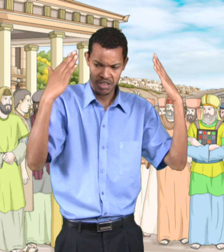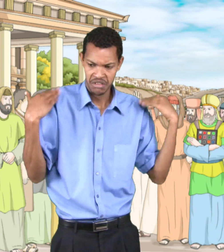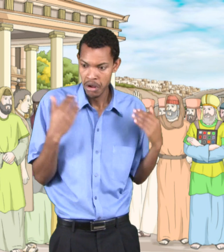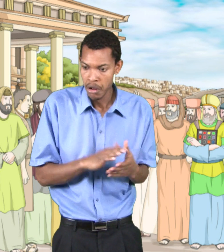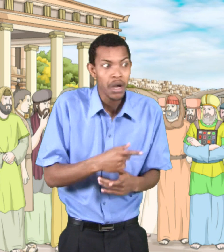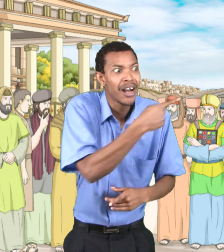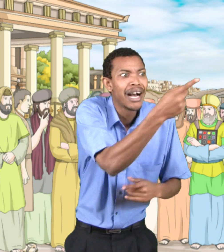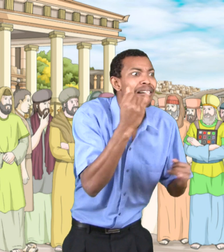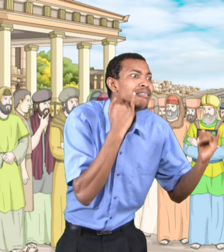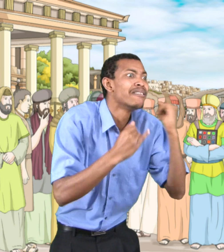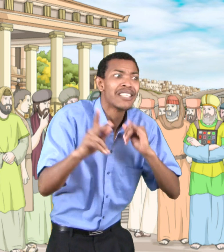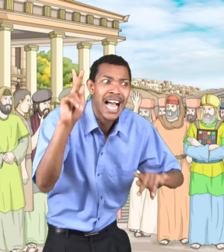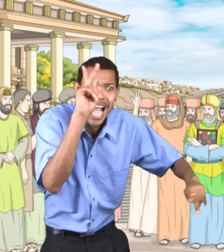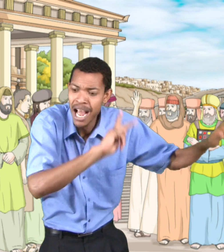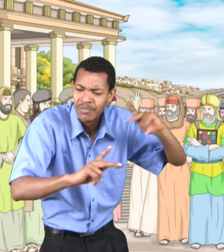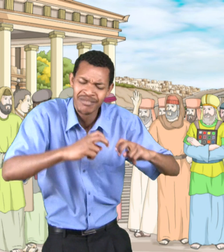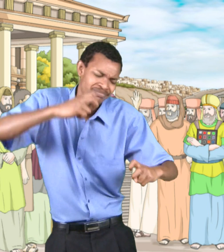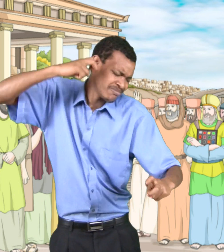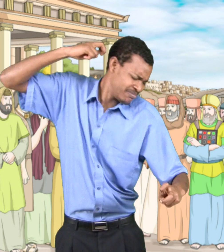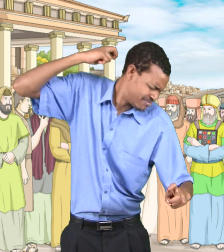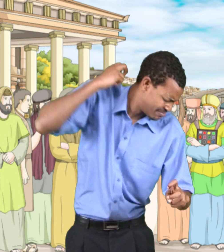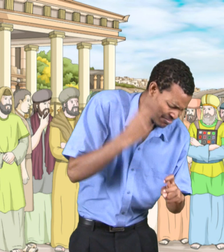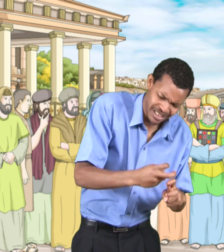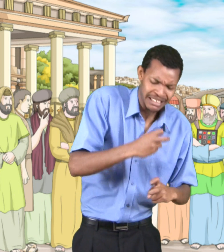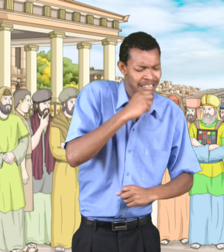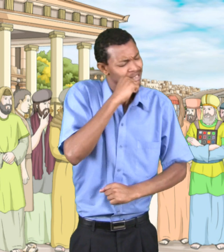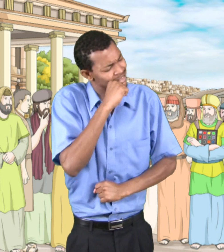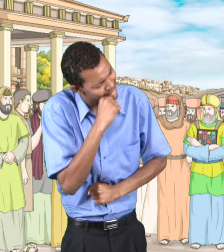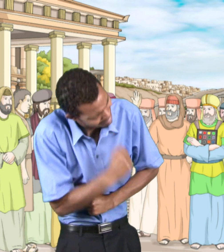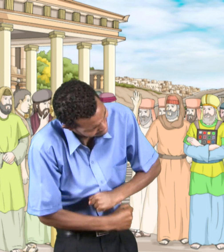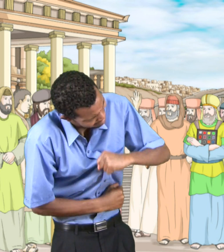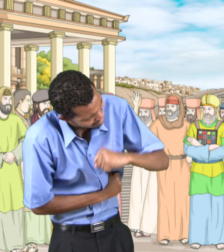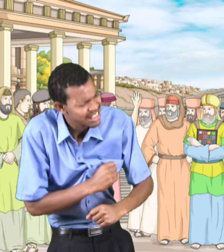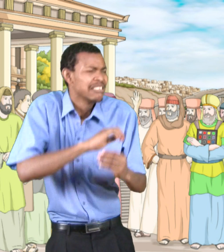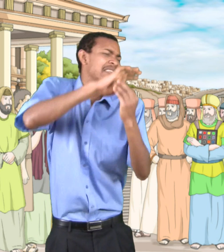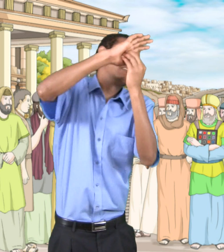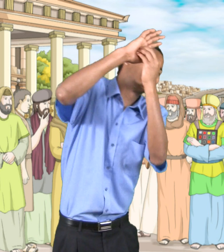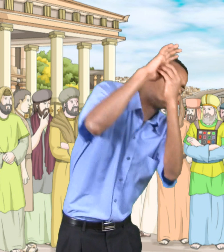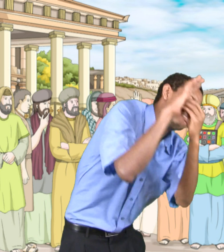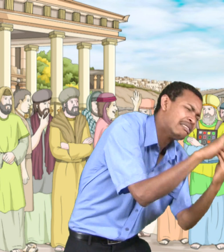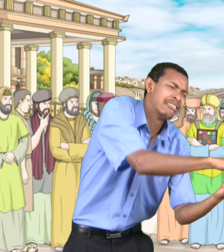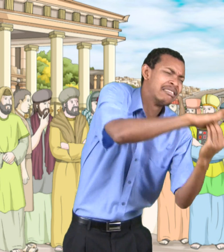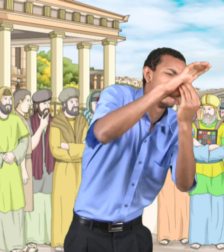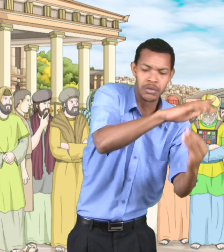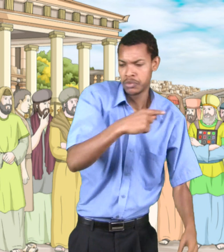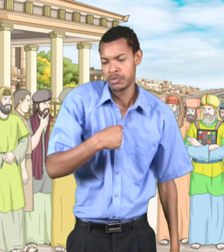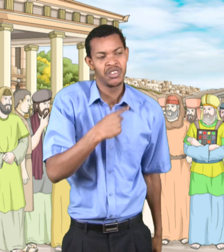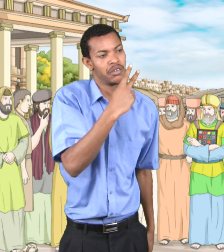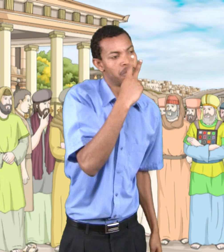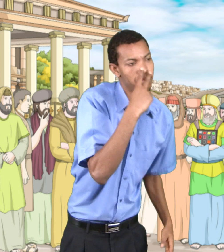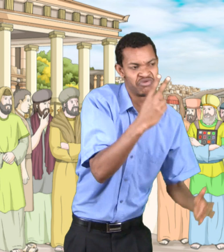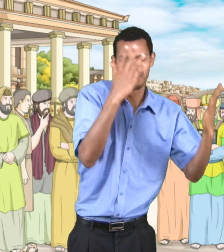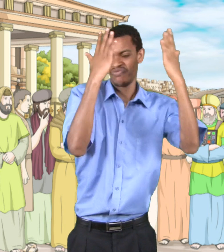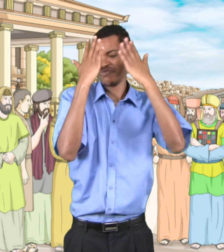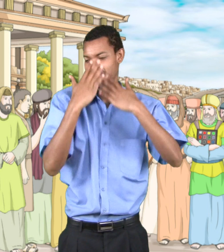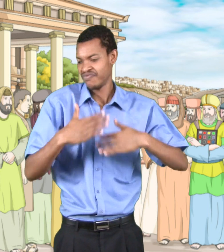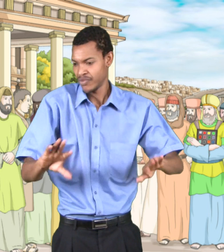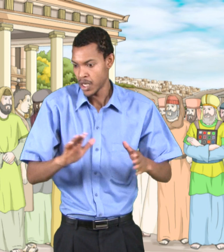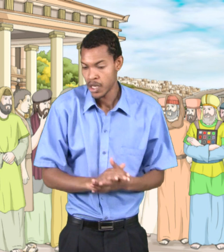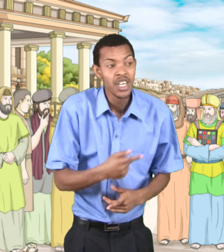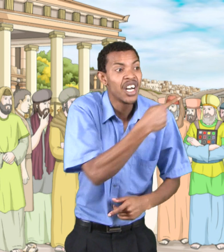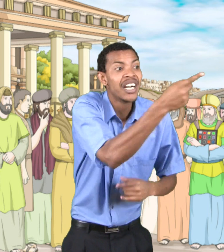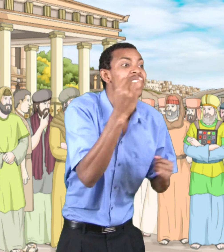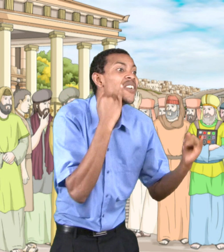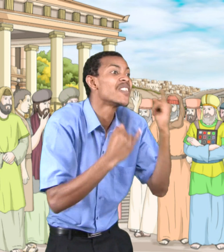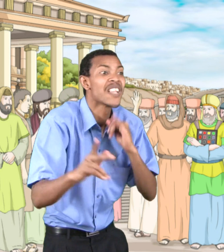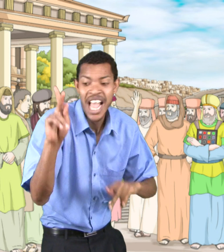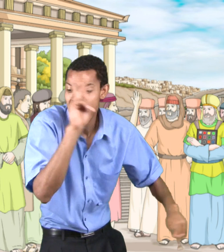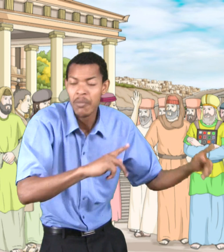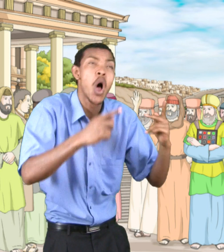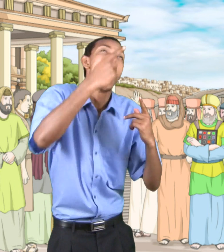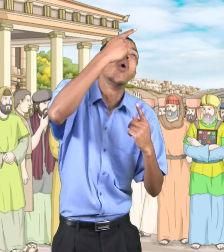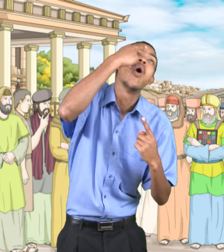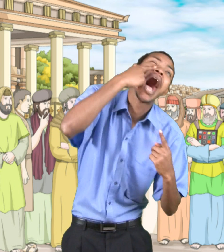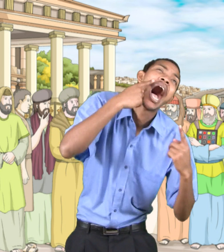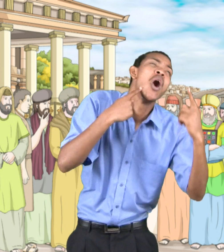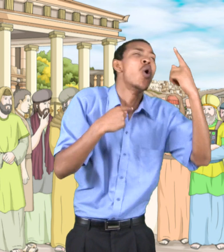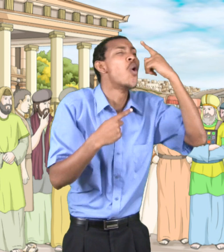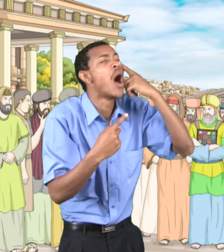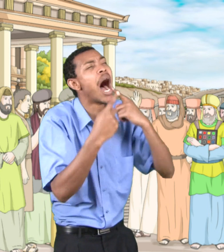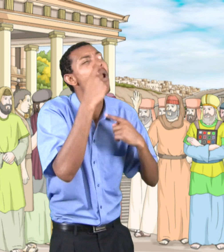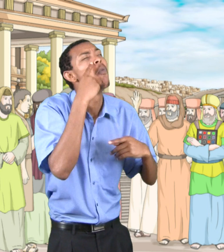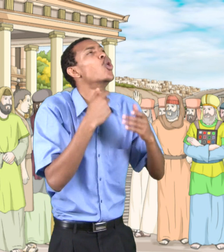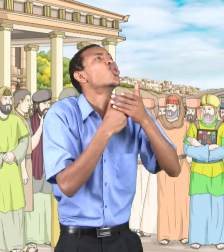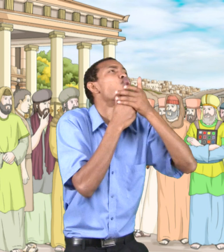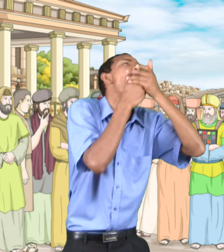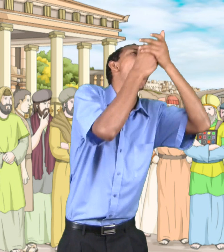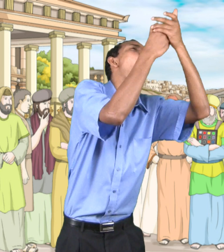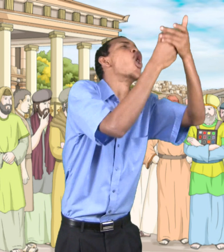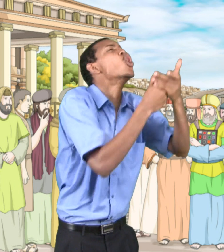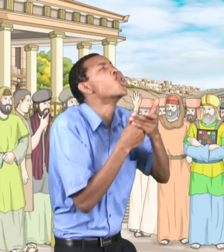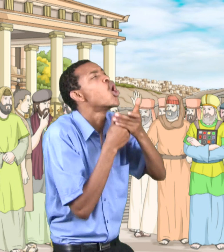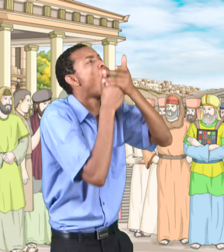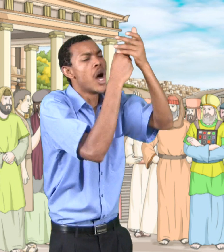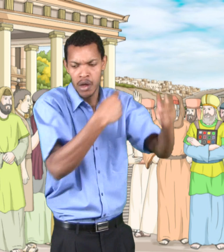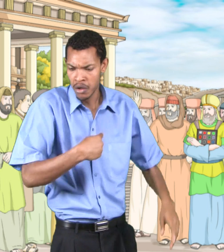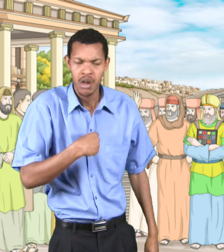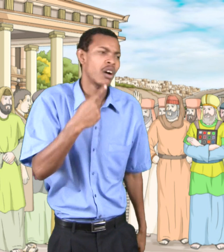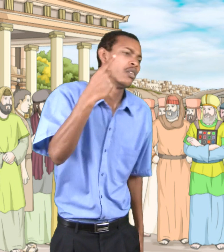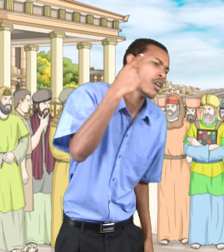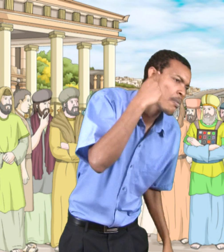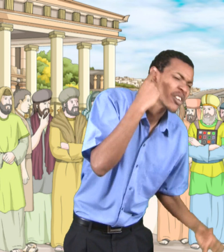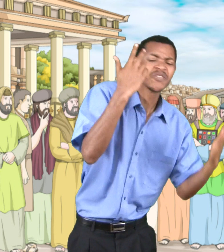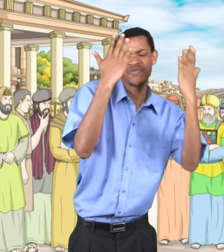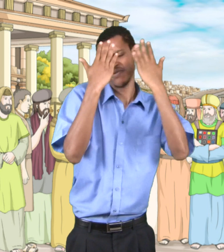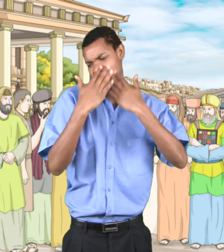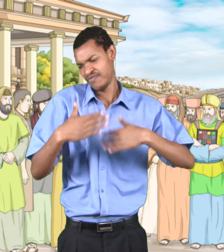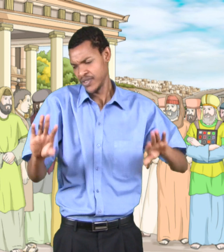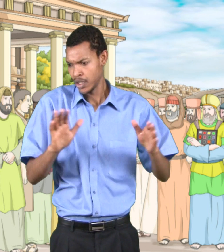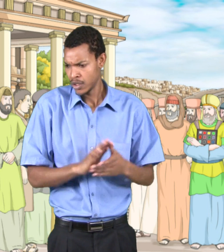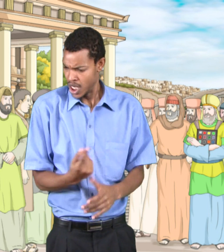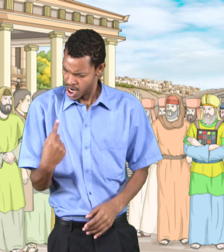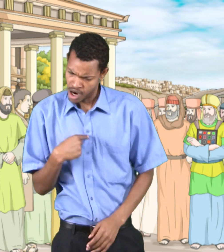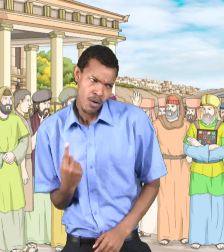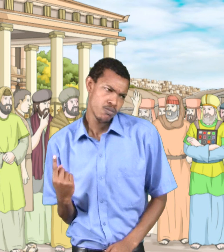Moses trembled with fear and did not dare to look.